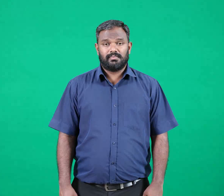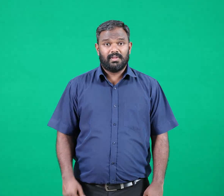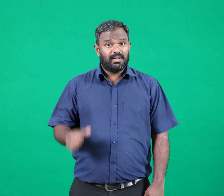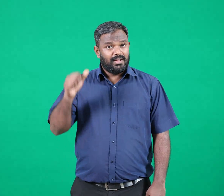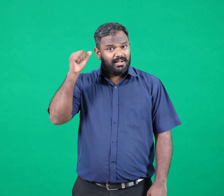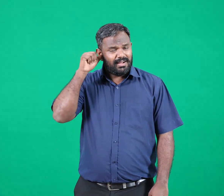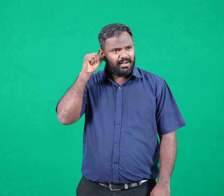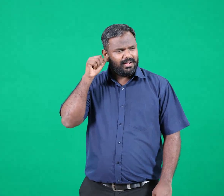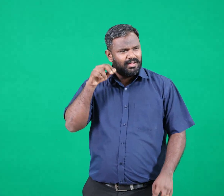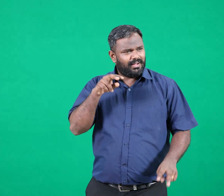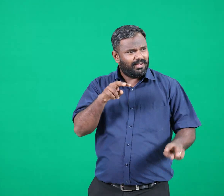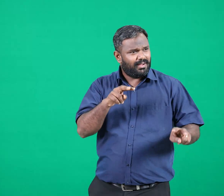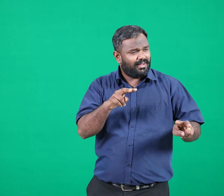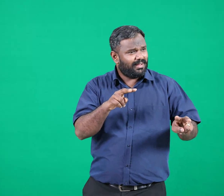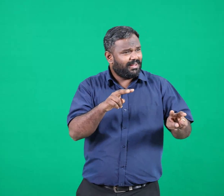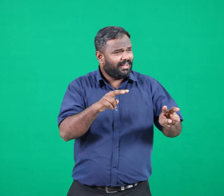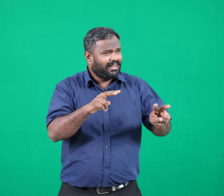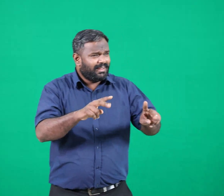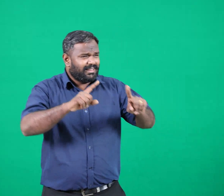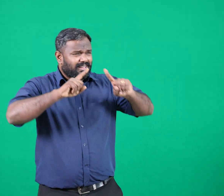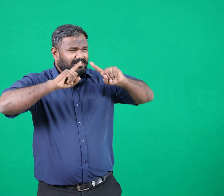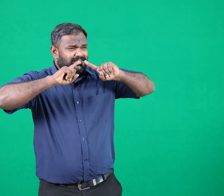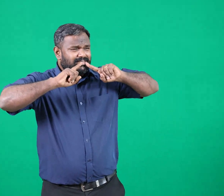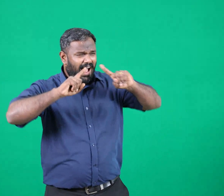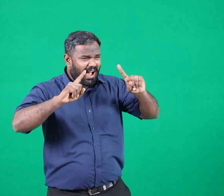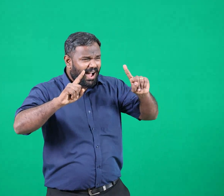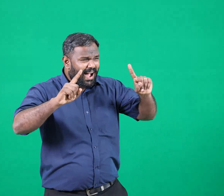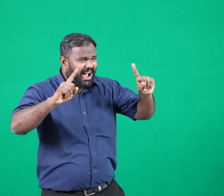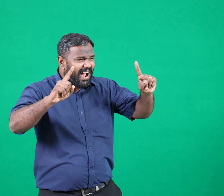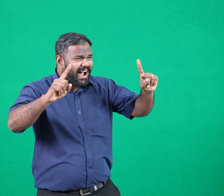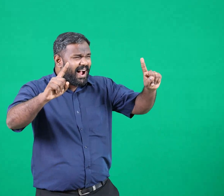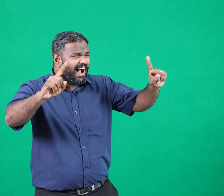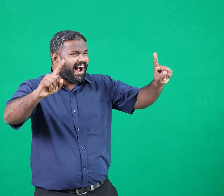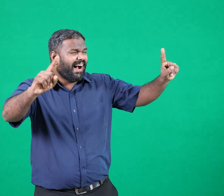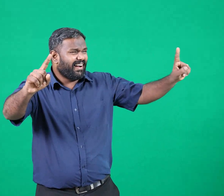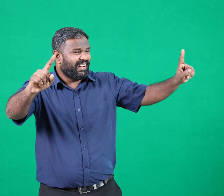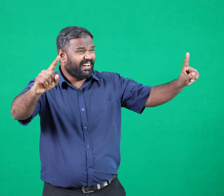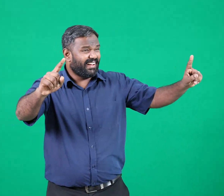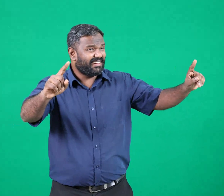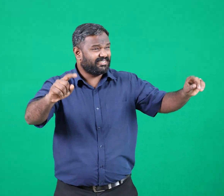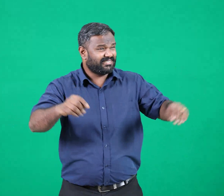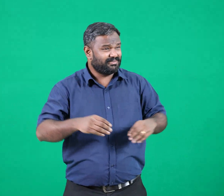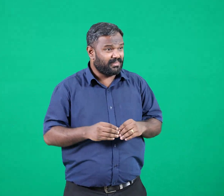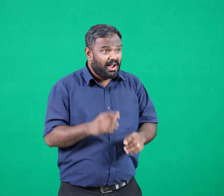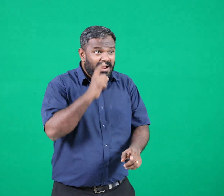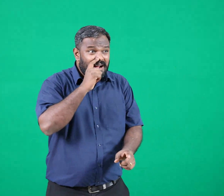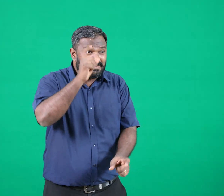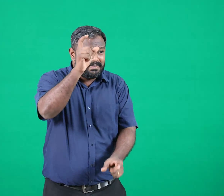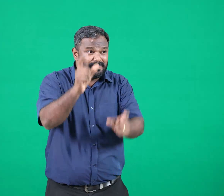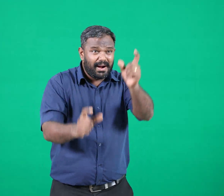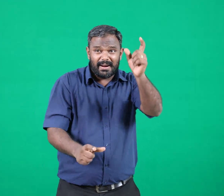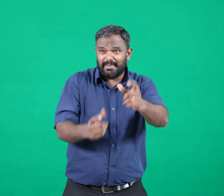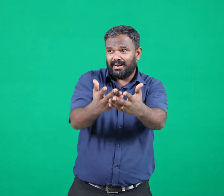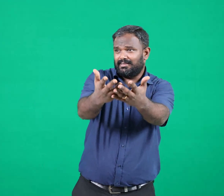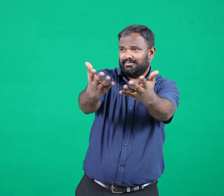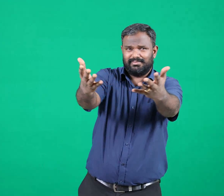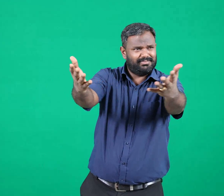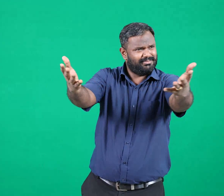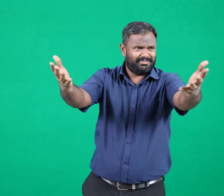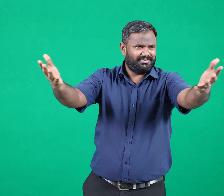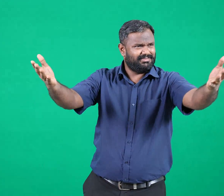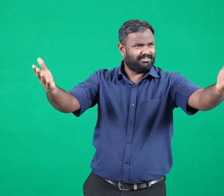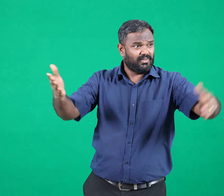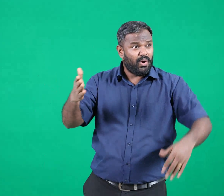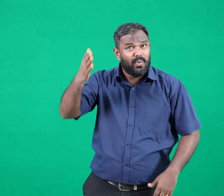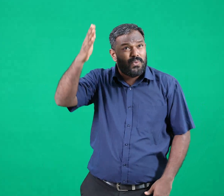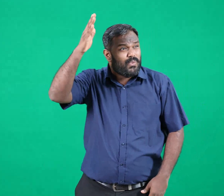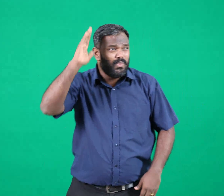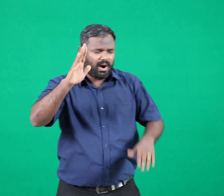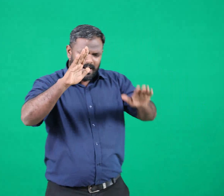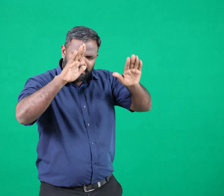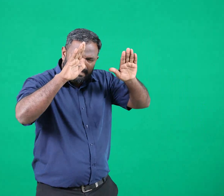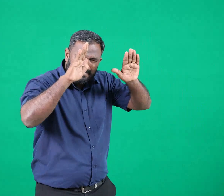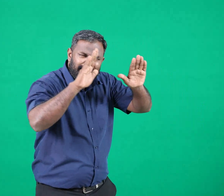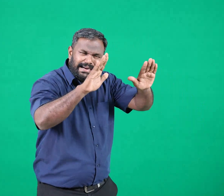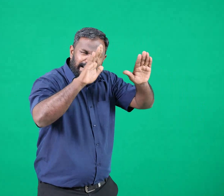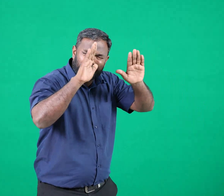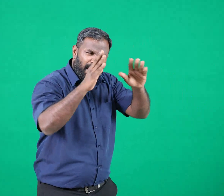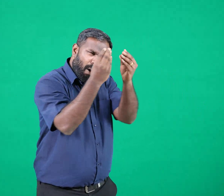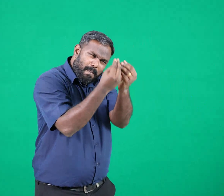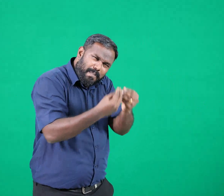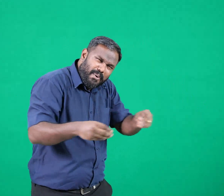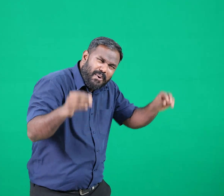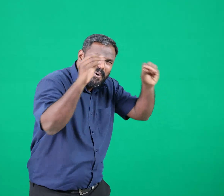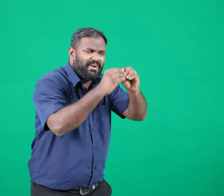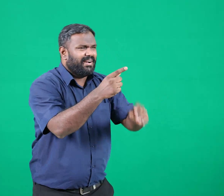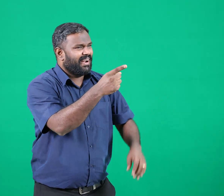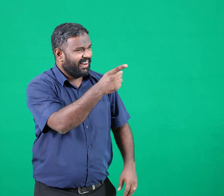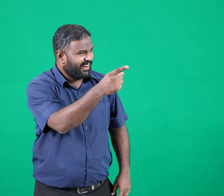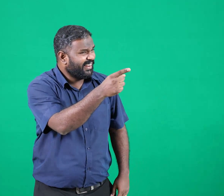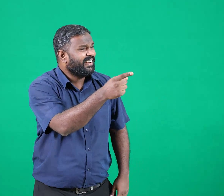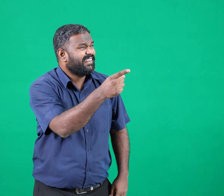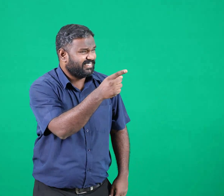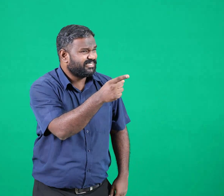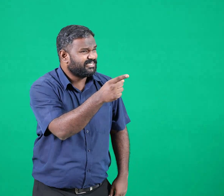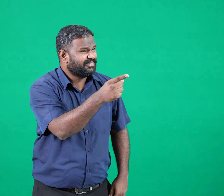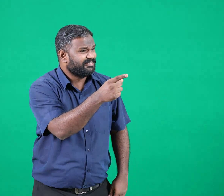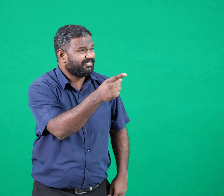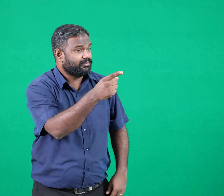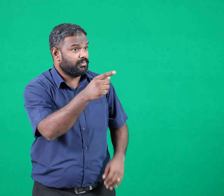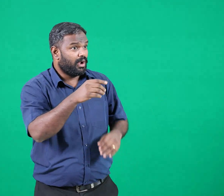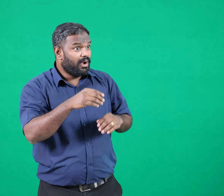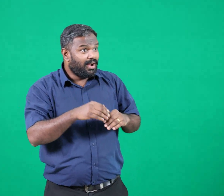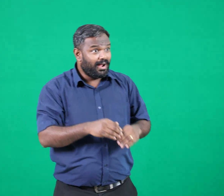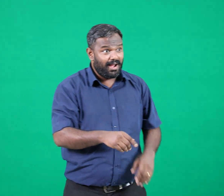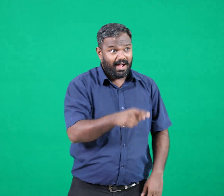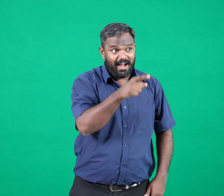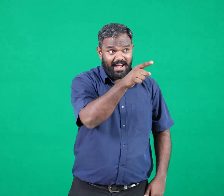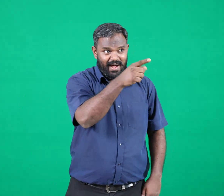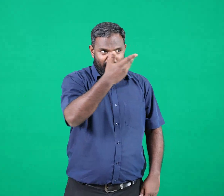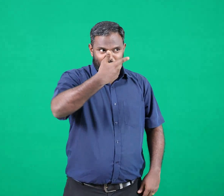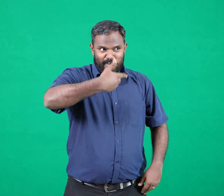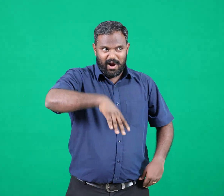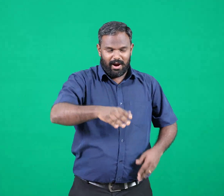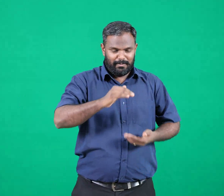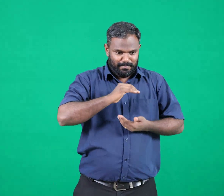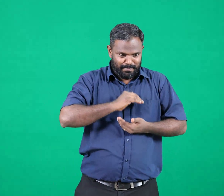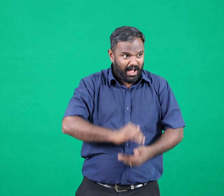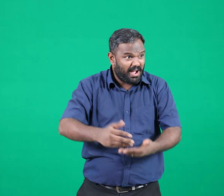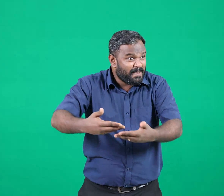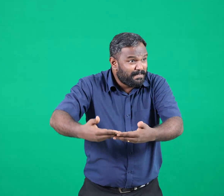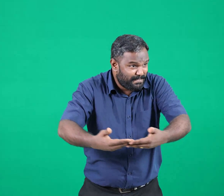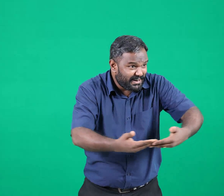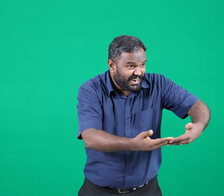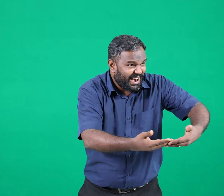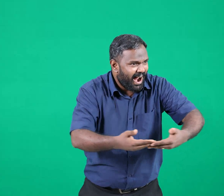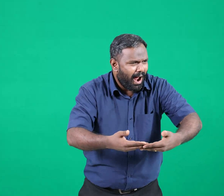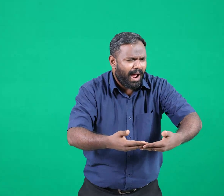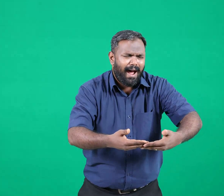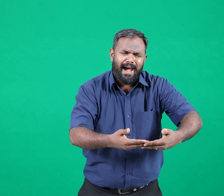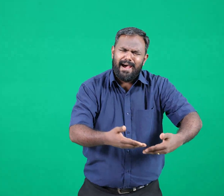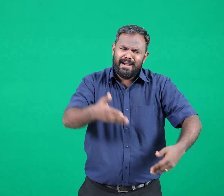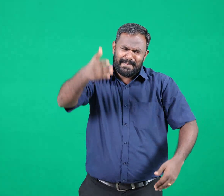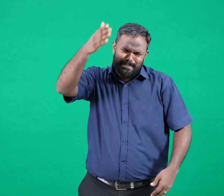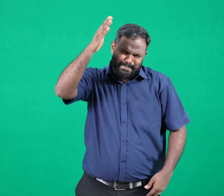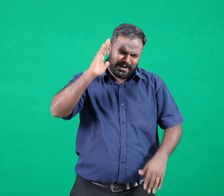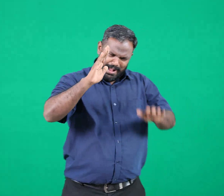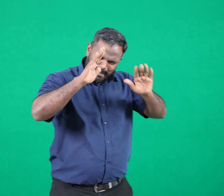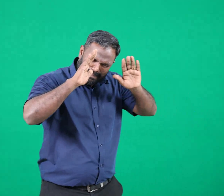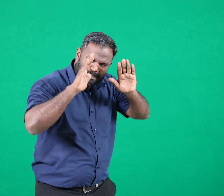In a loud voice she exclaimed, "Blessed are you among women, and blessed is the fruit of your womb!